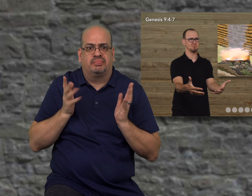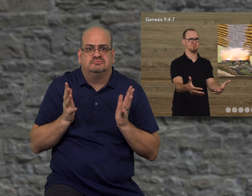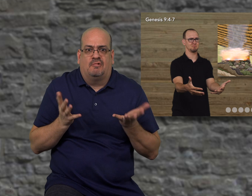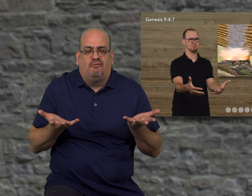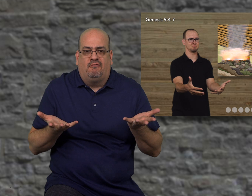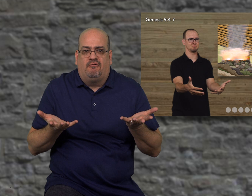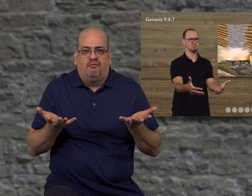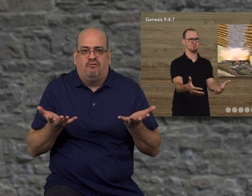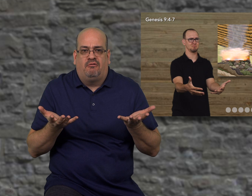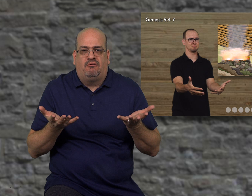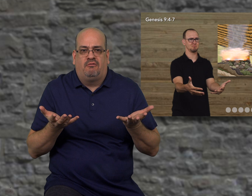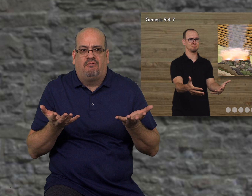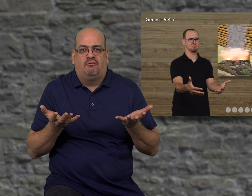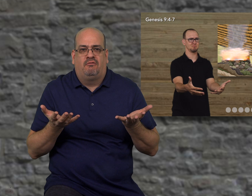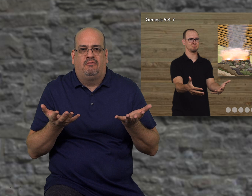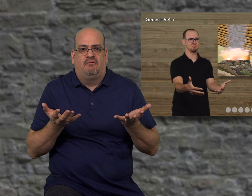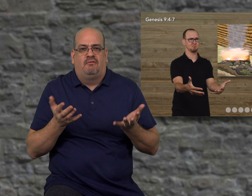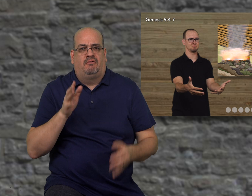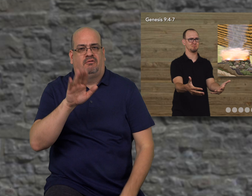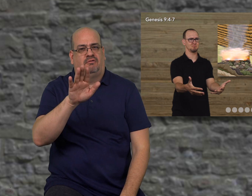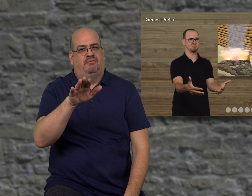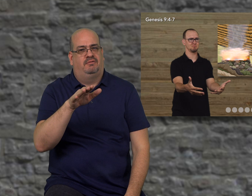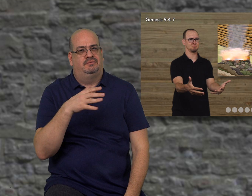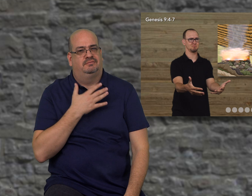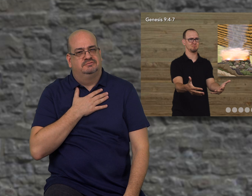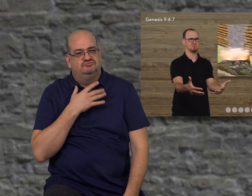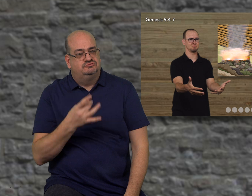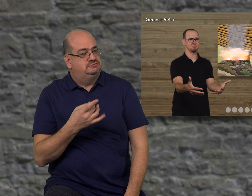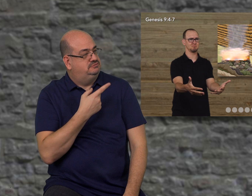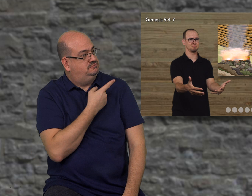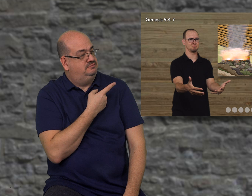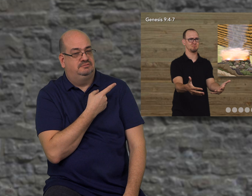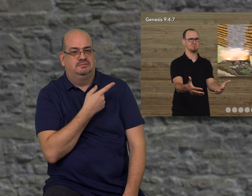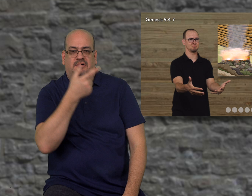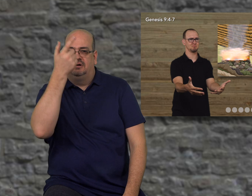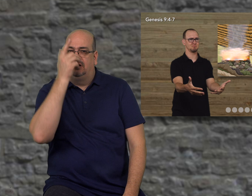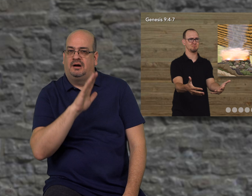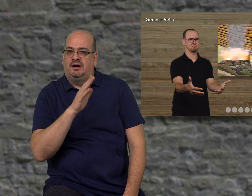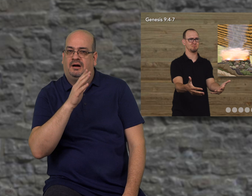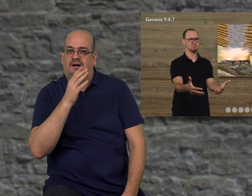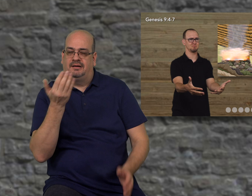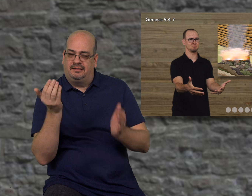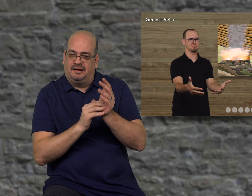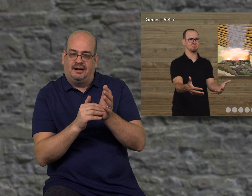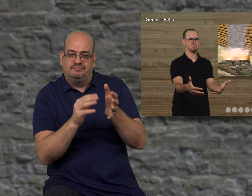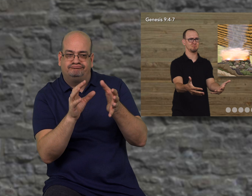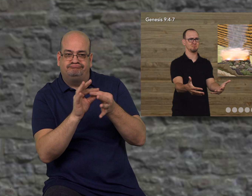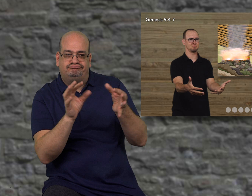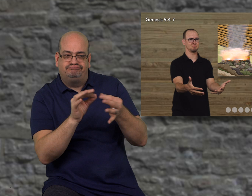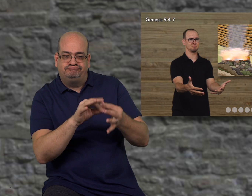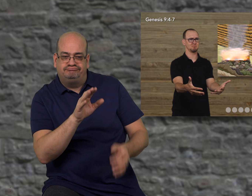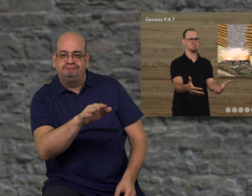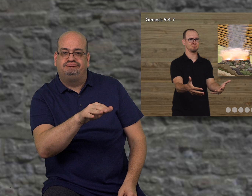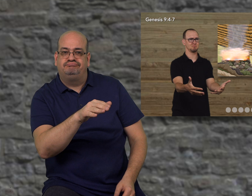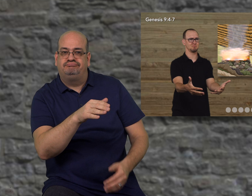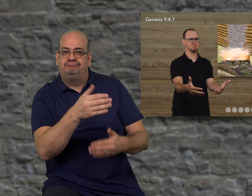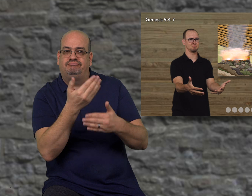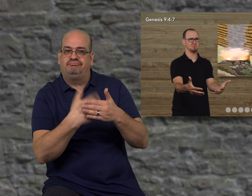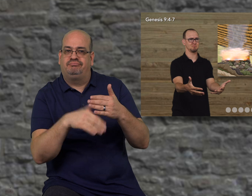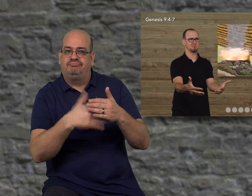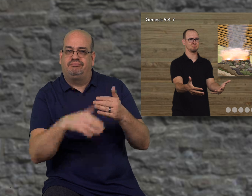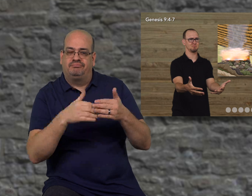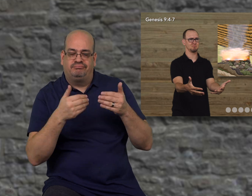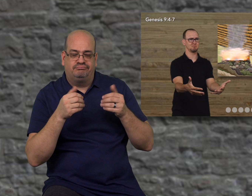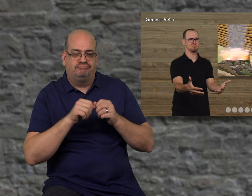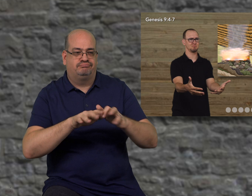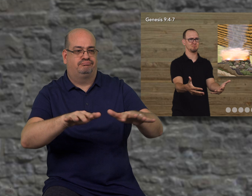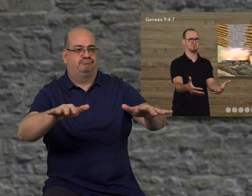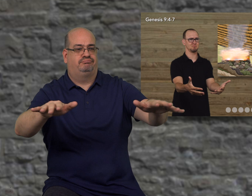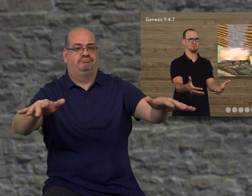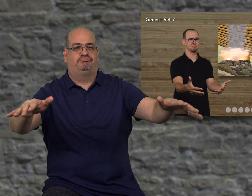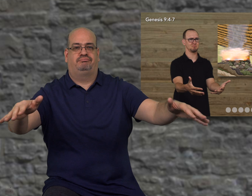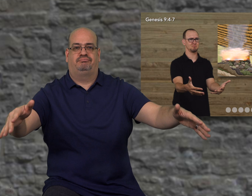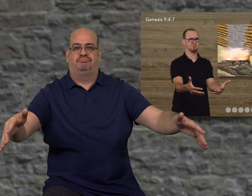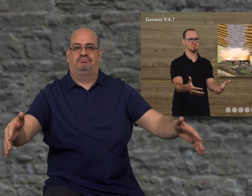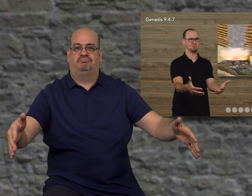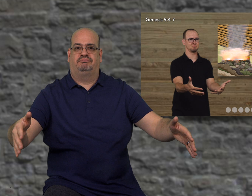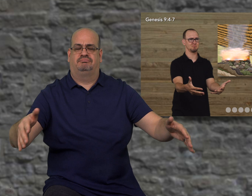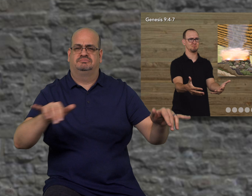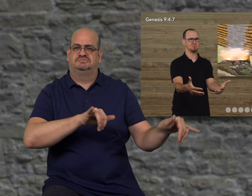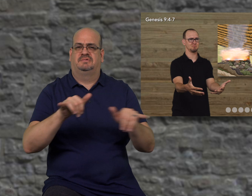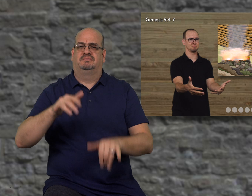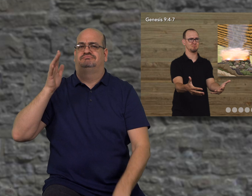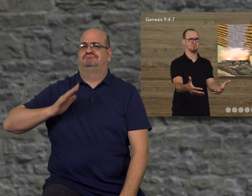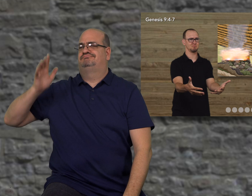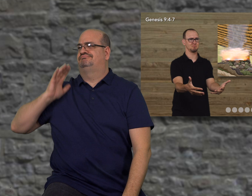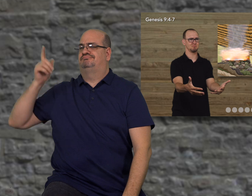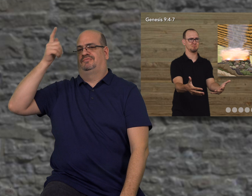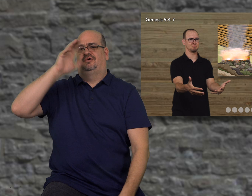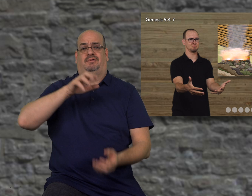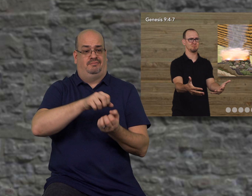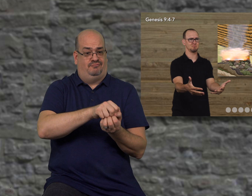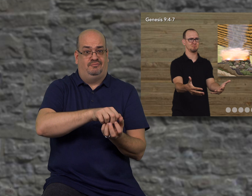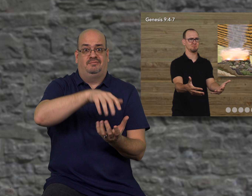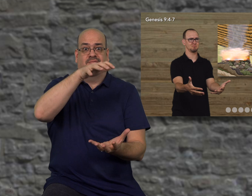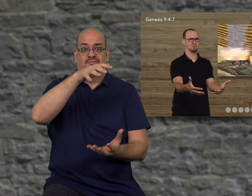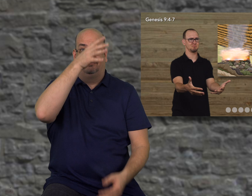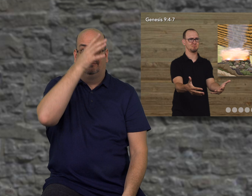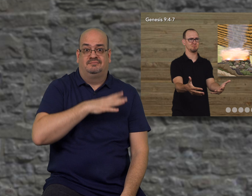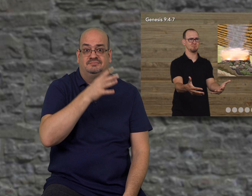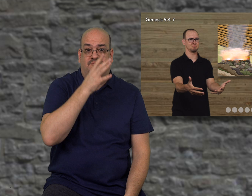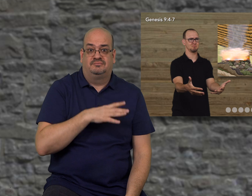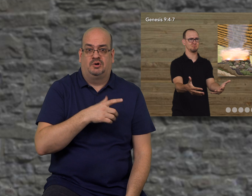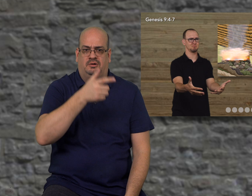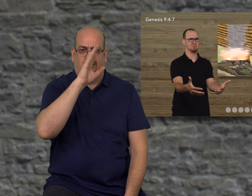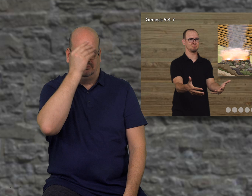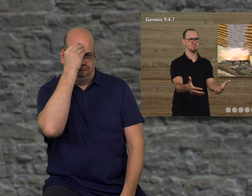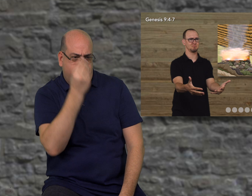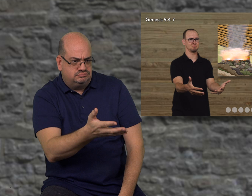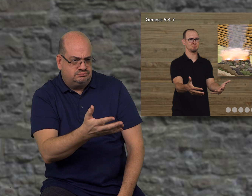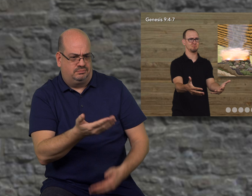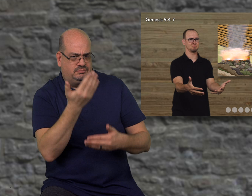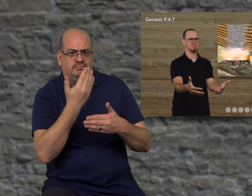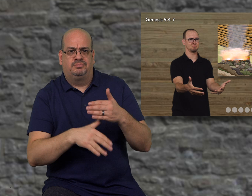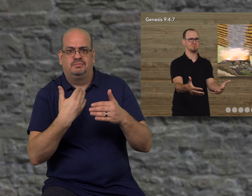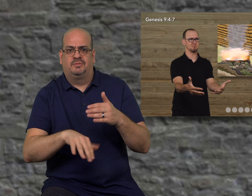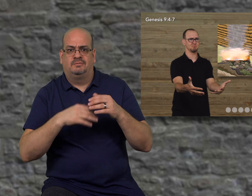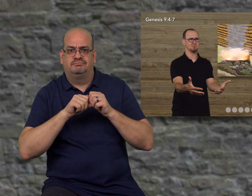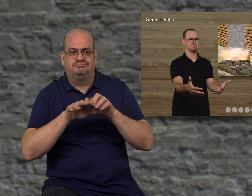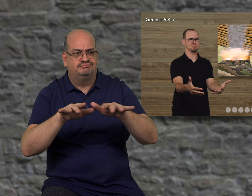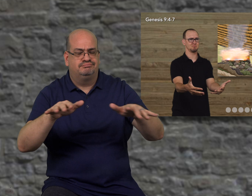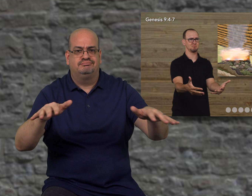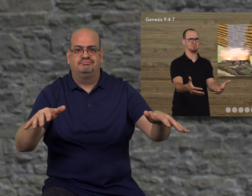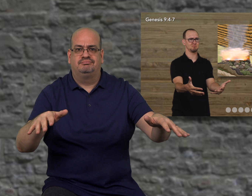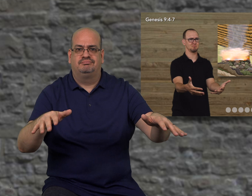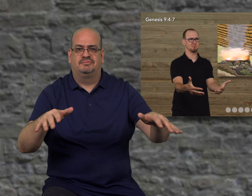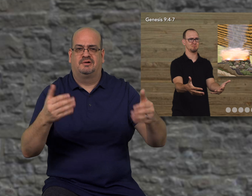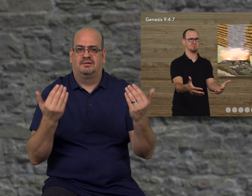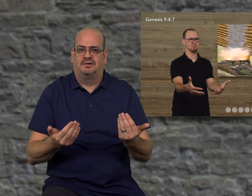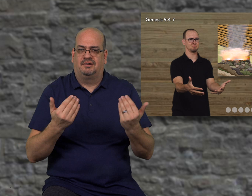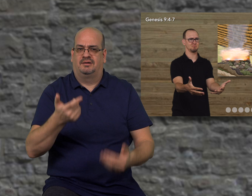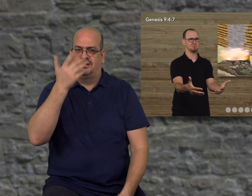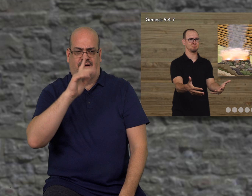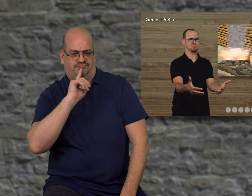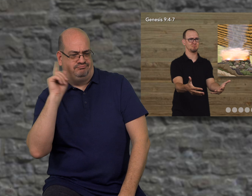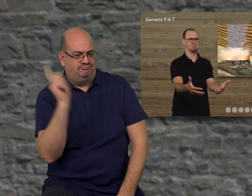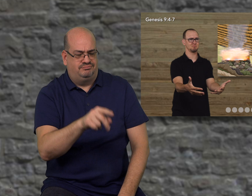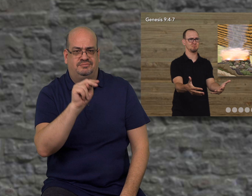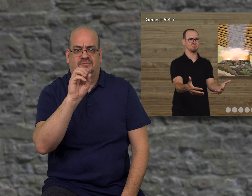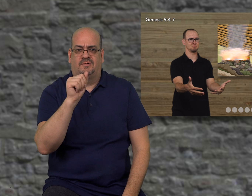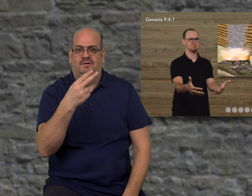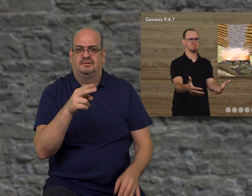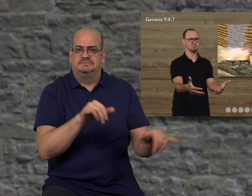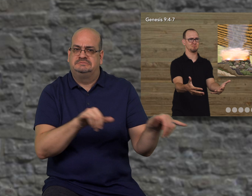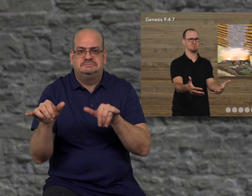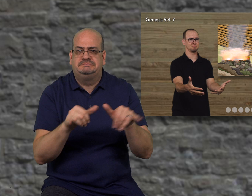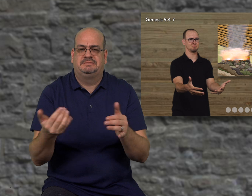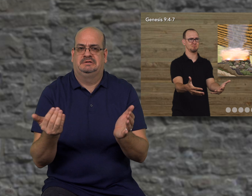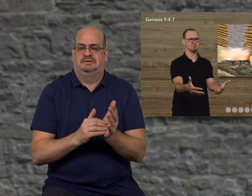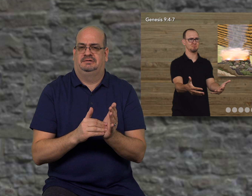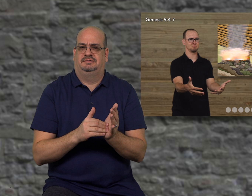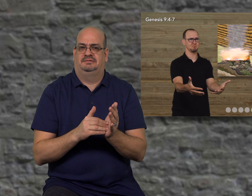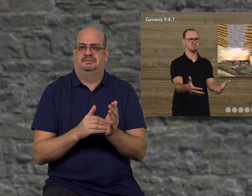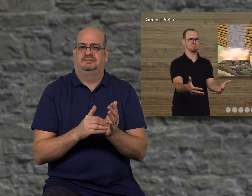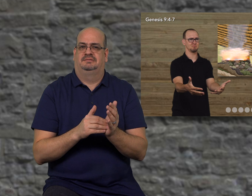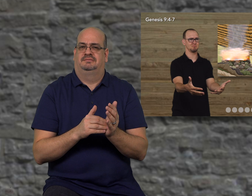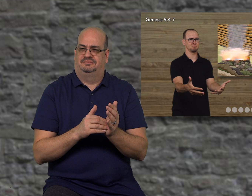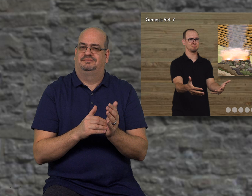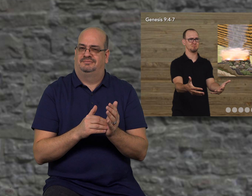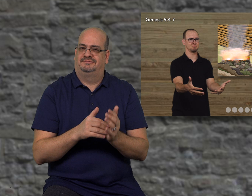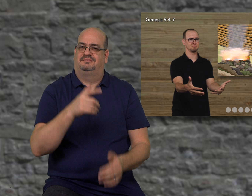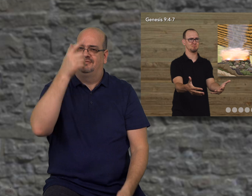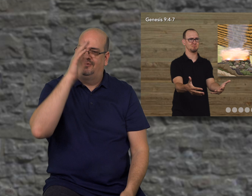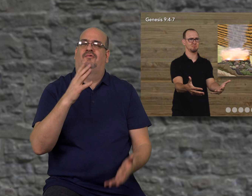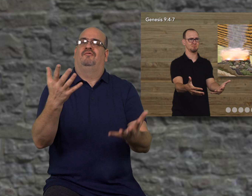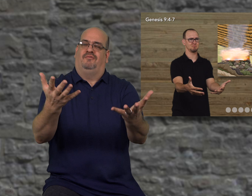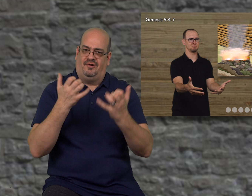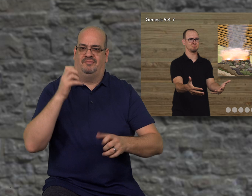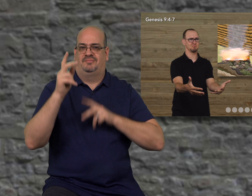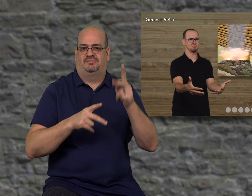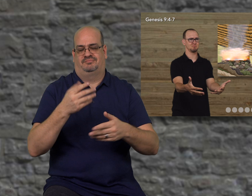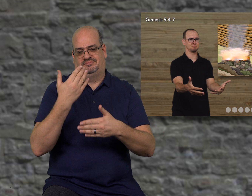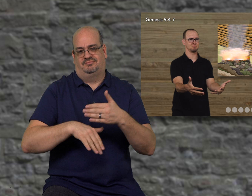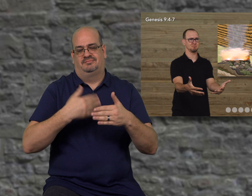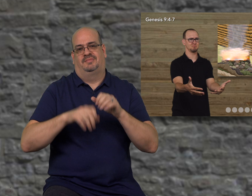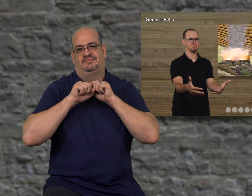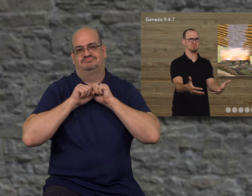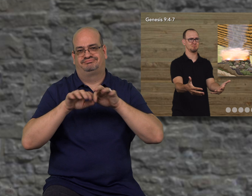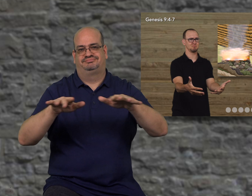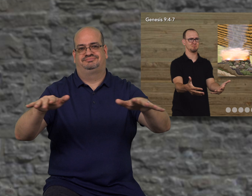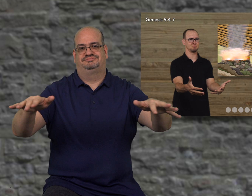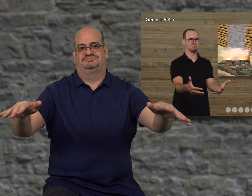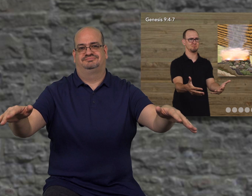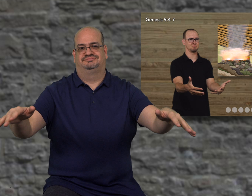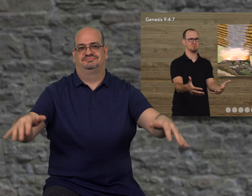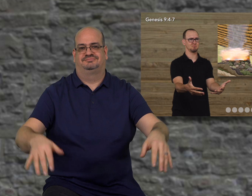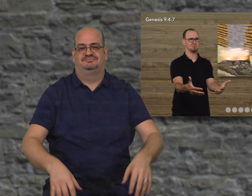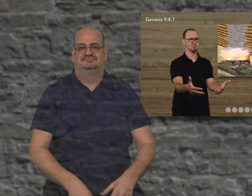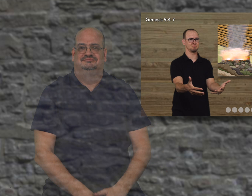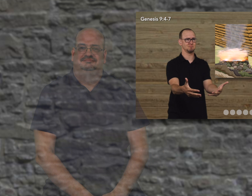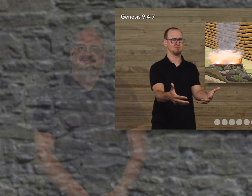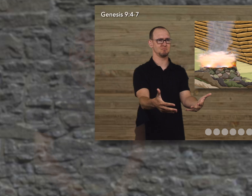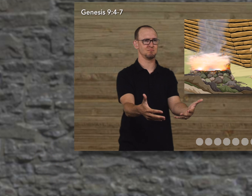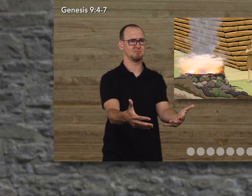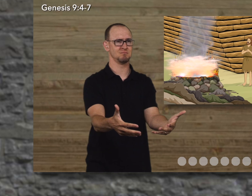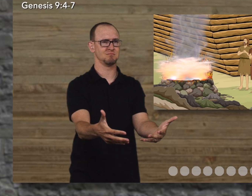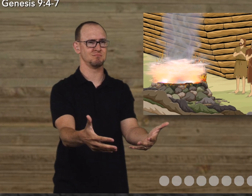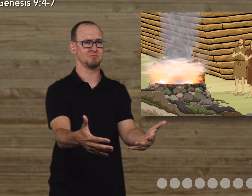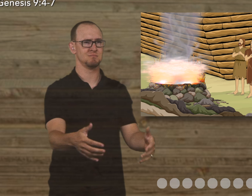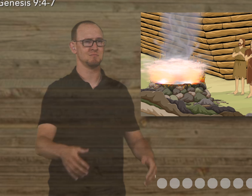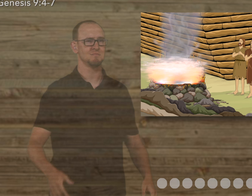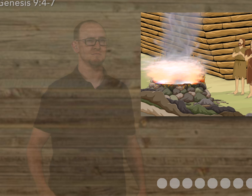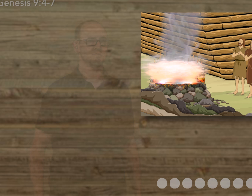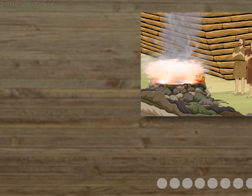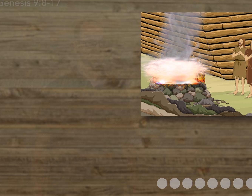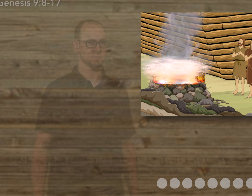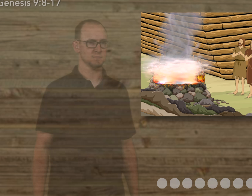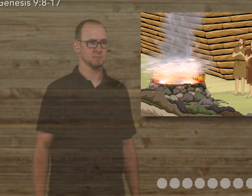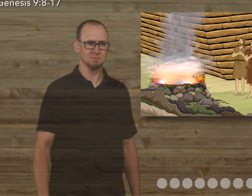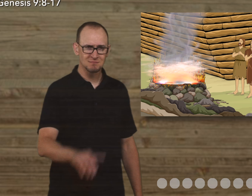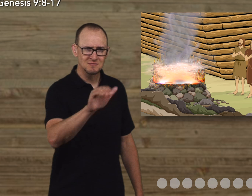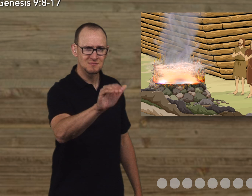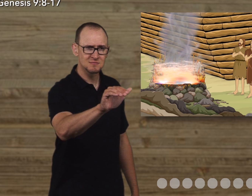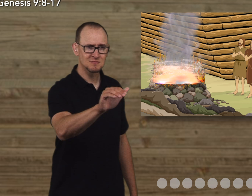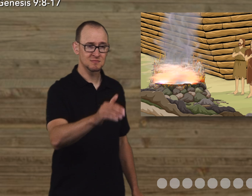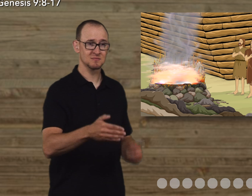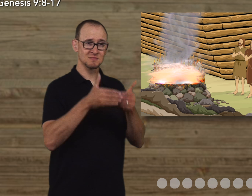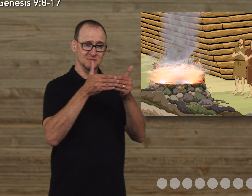spread out across the earth and multiply upon it.”